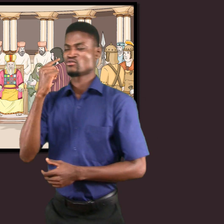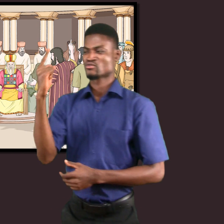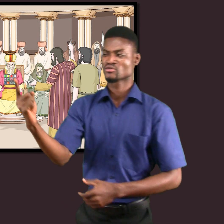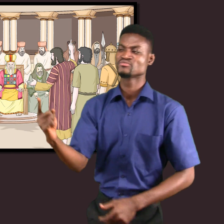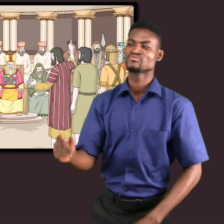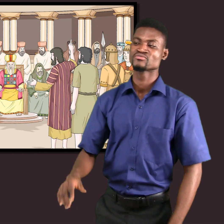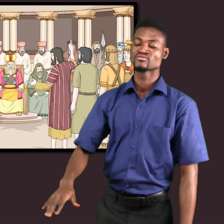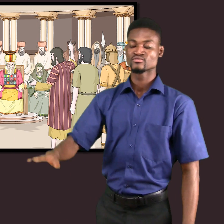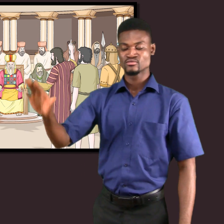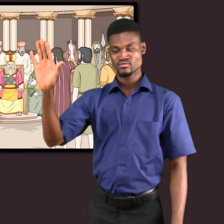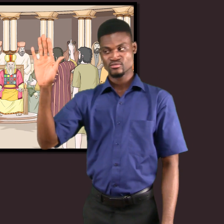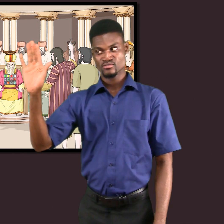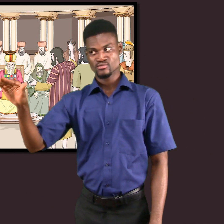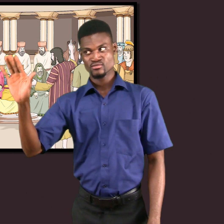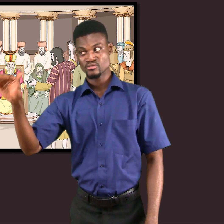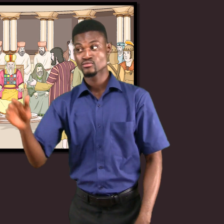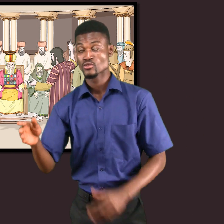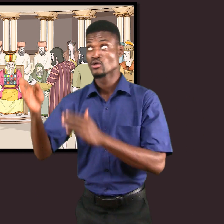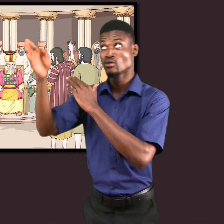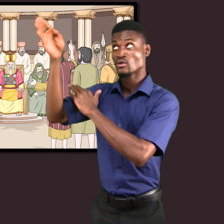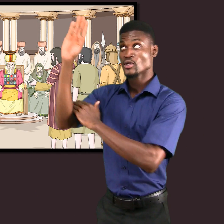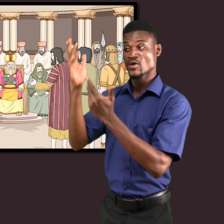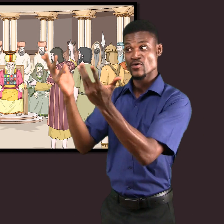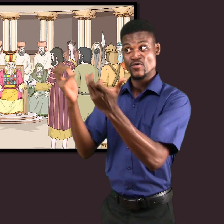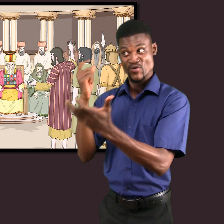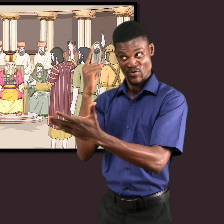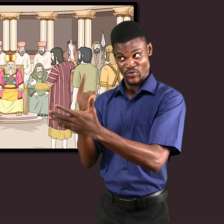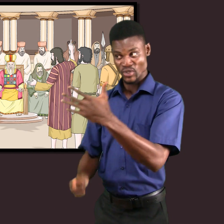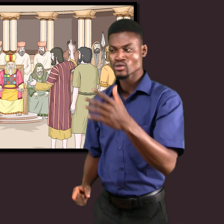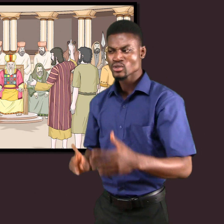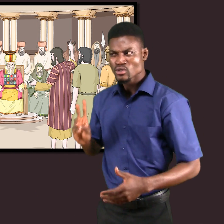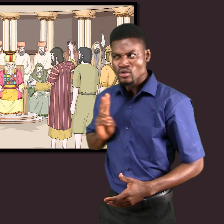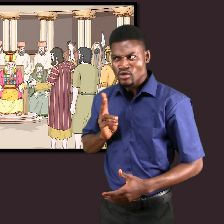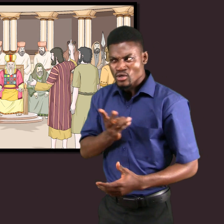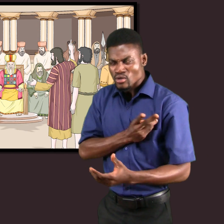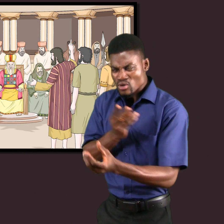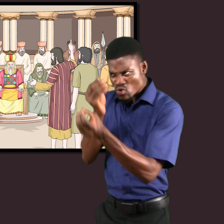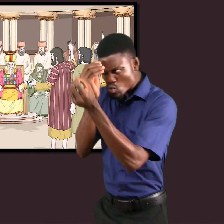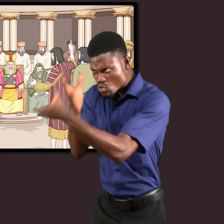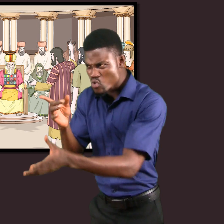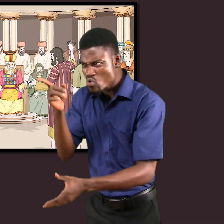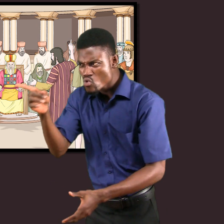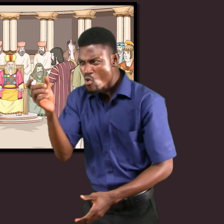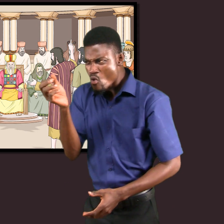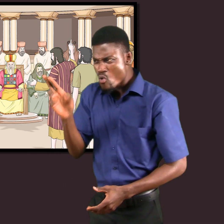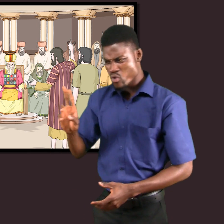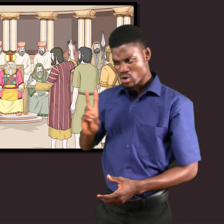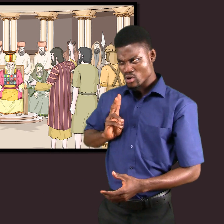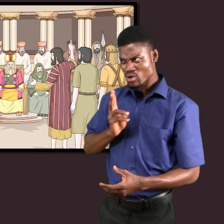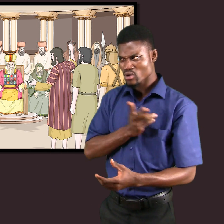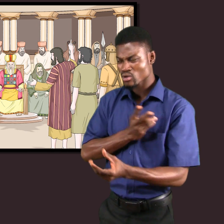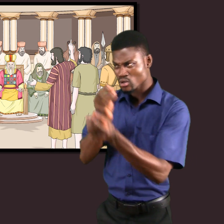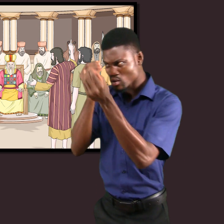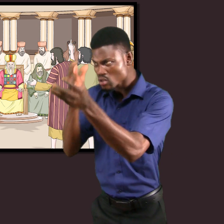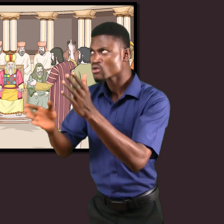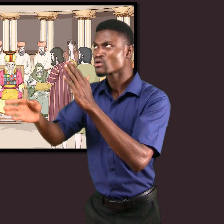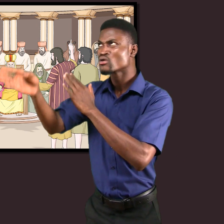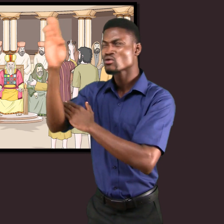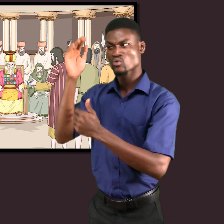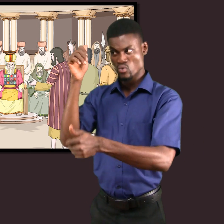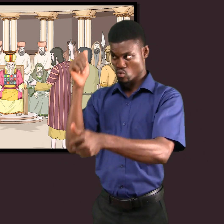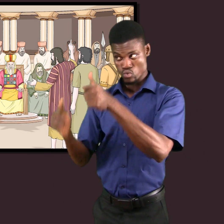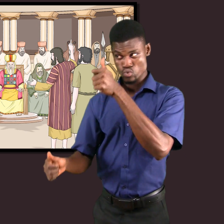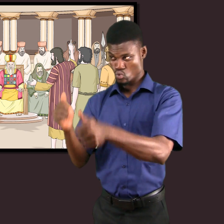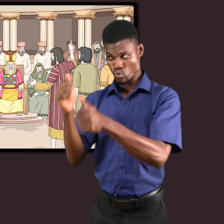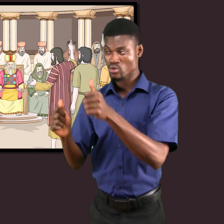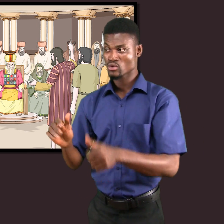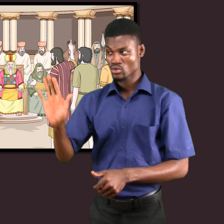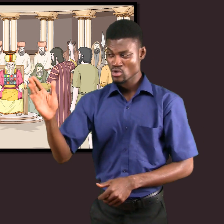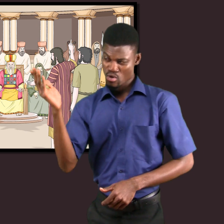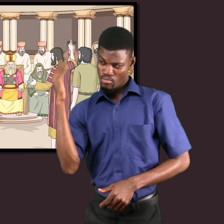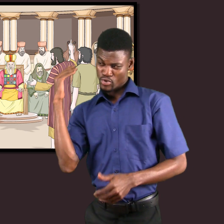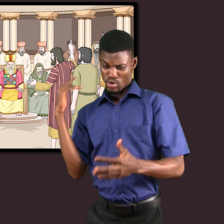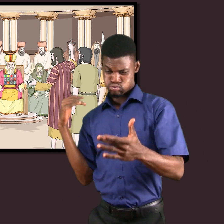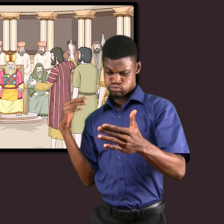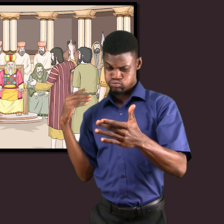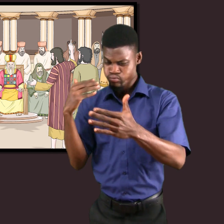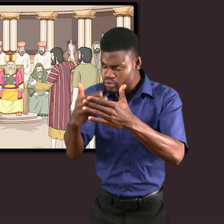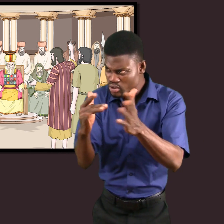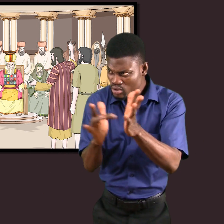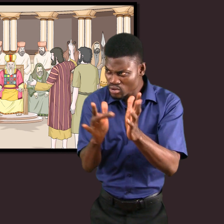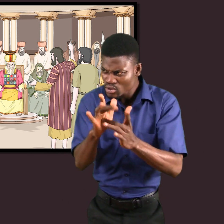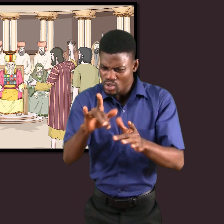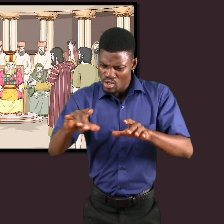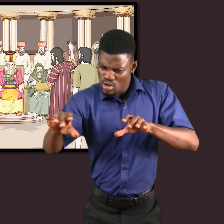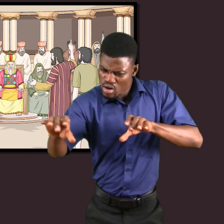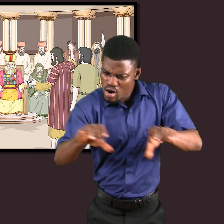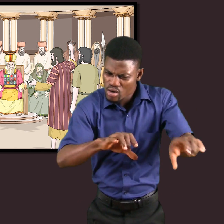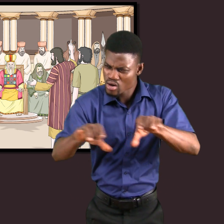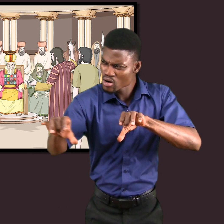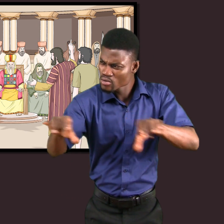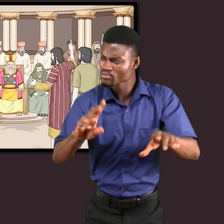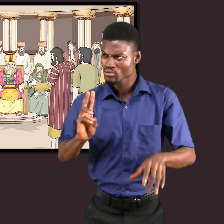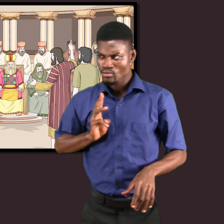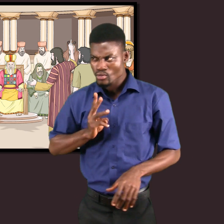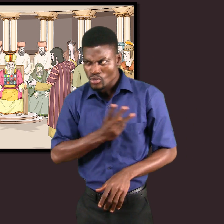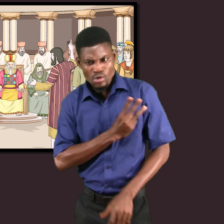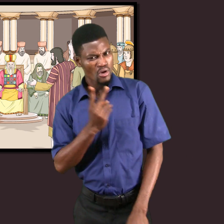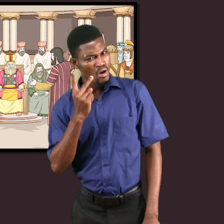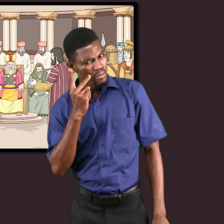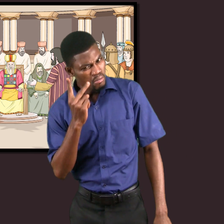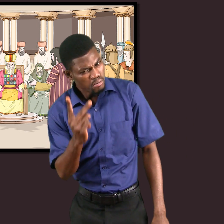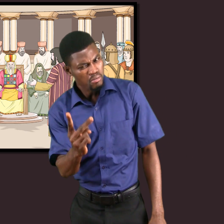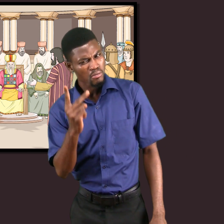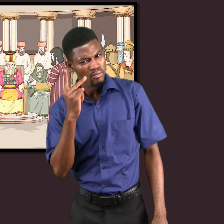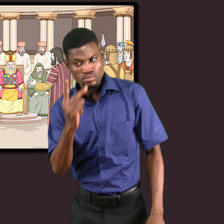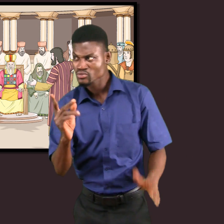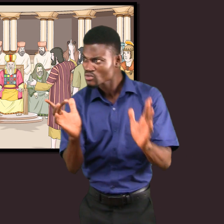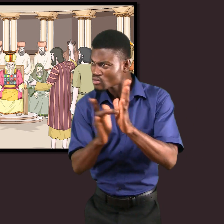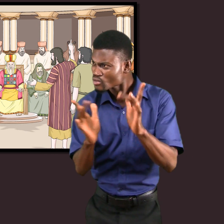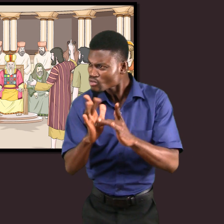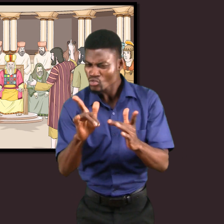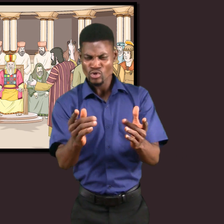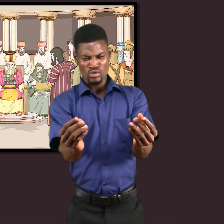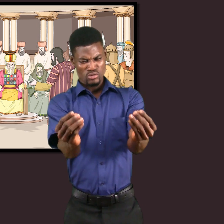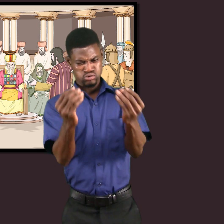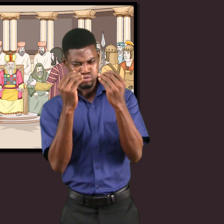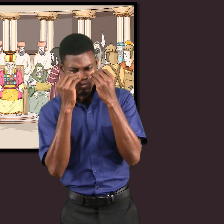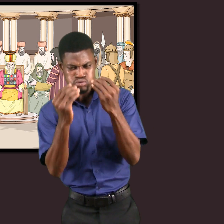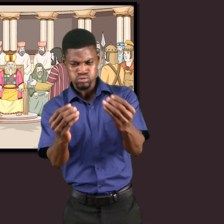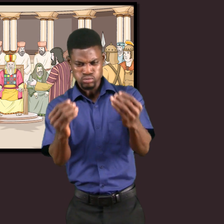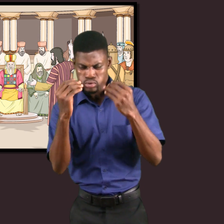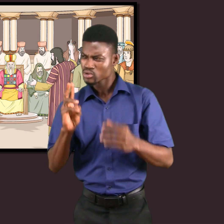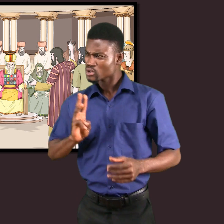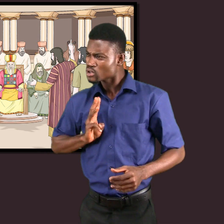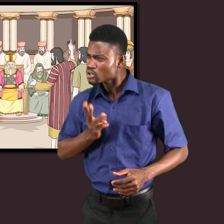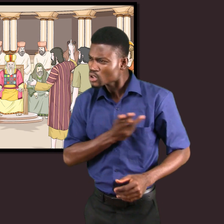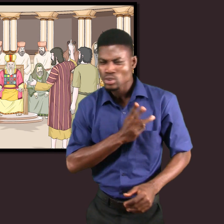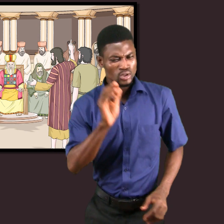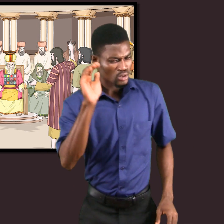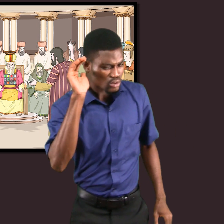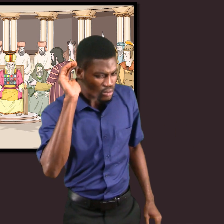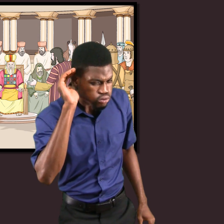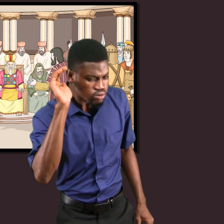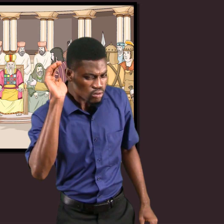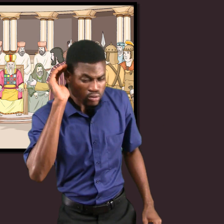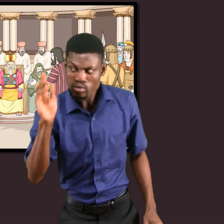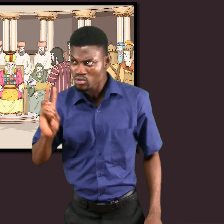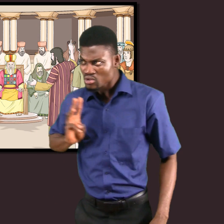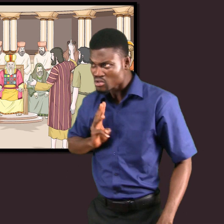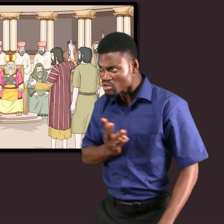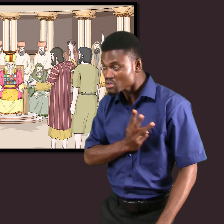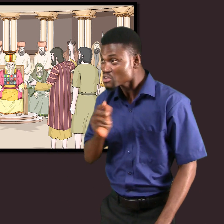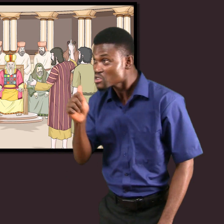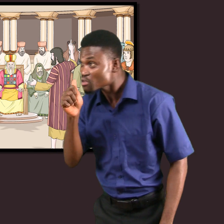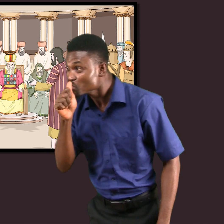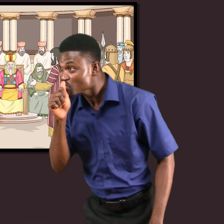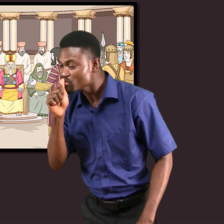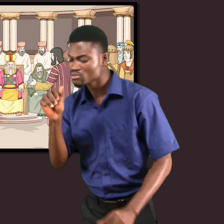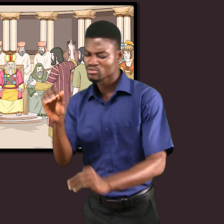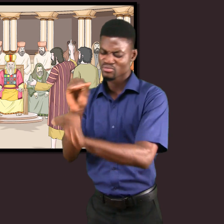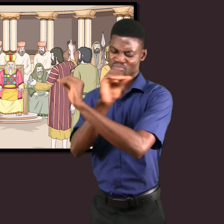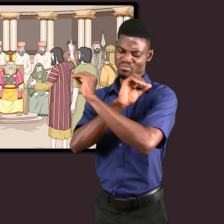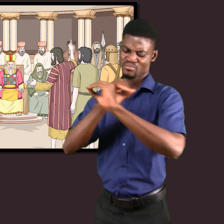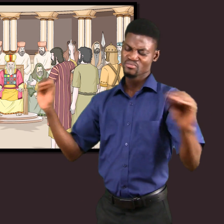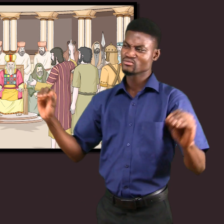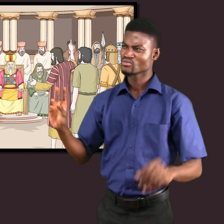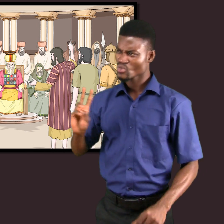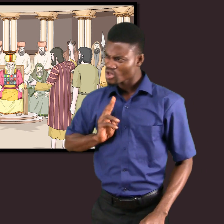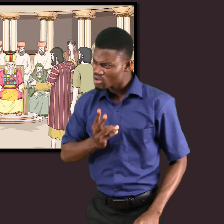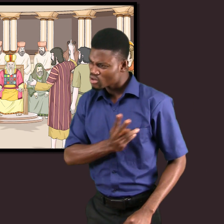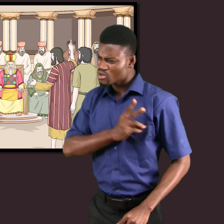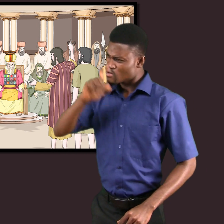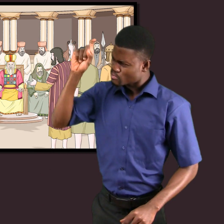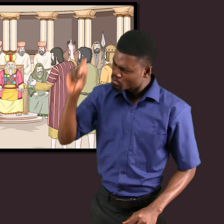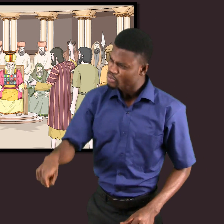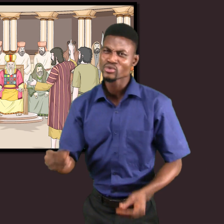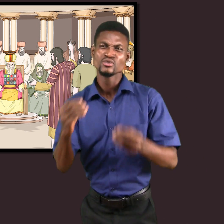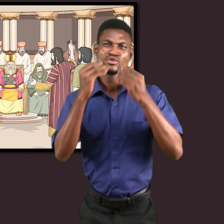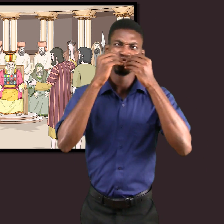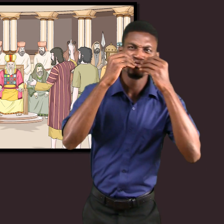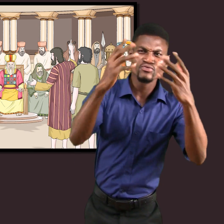But Peter and John replied, “Judge for yourselves whether it is right in God’s sight to listen to you rather than God.